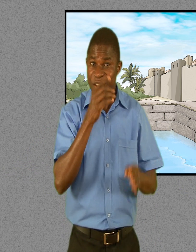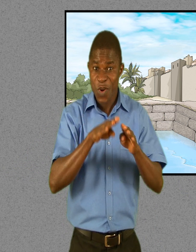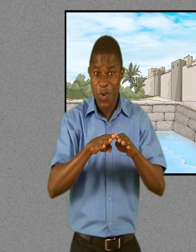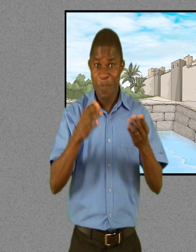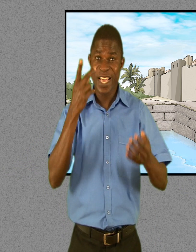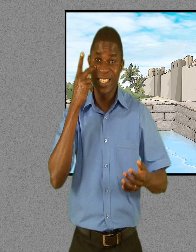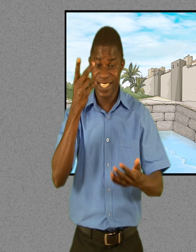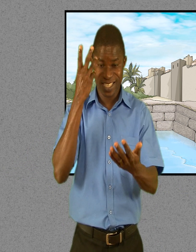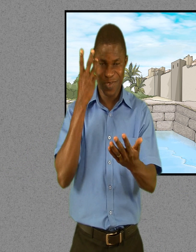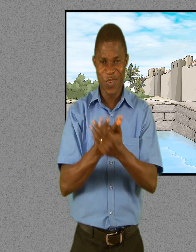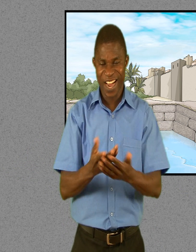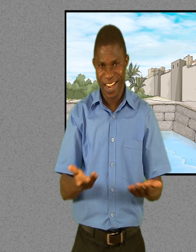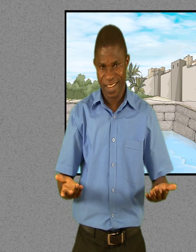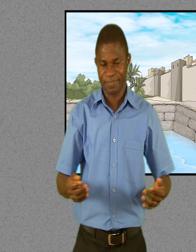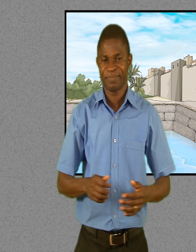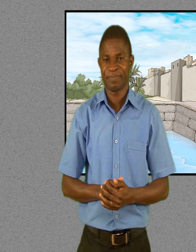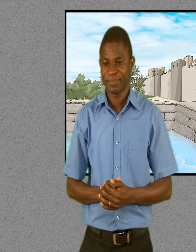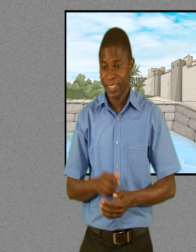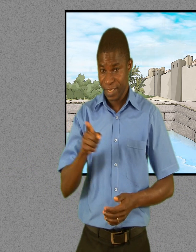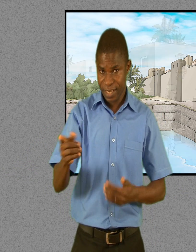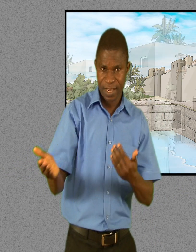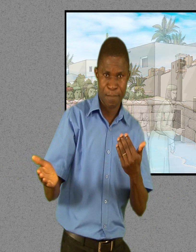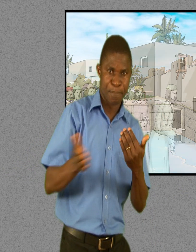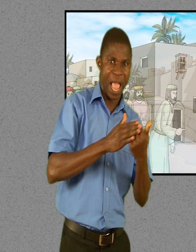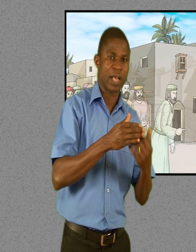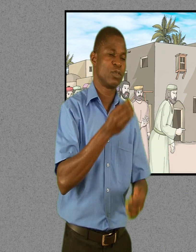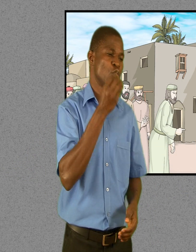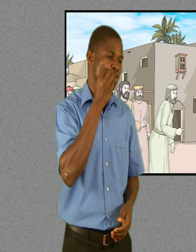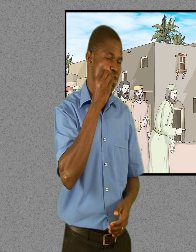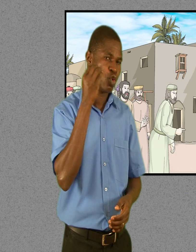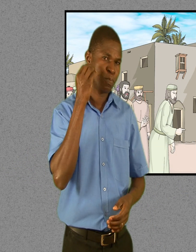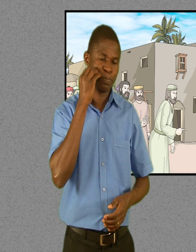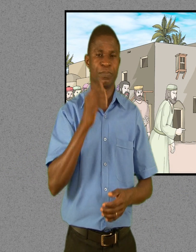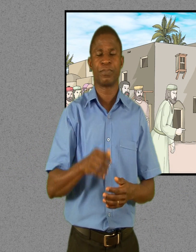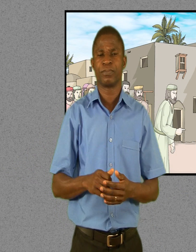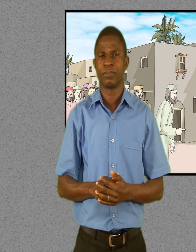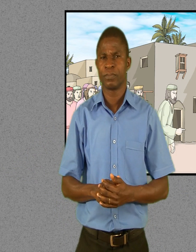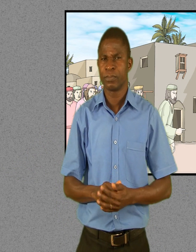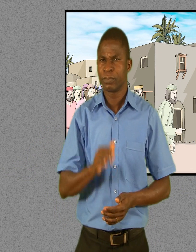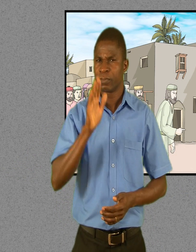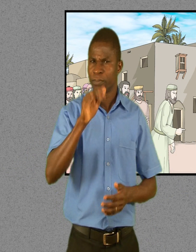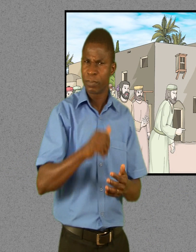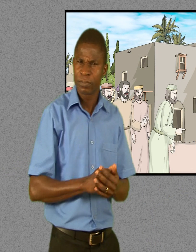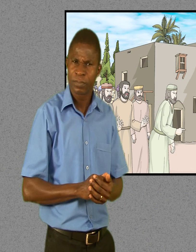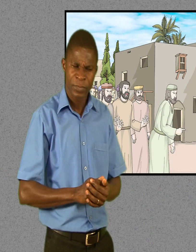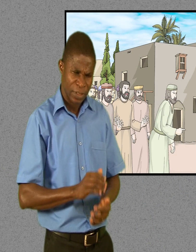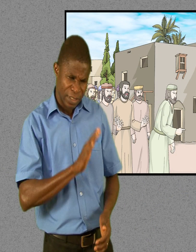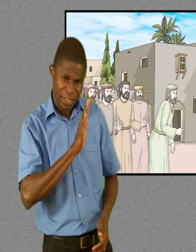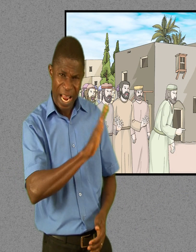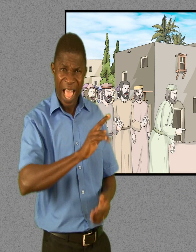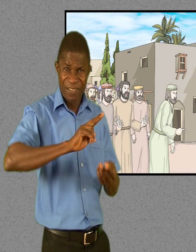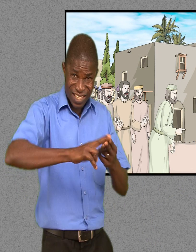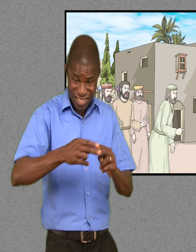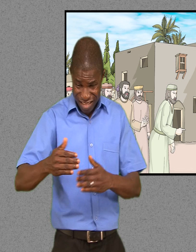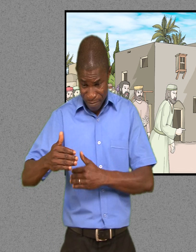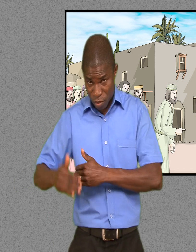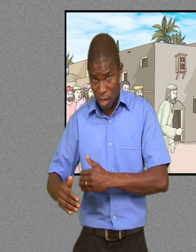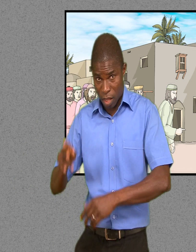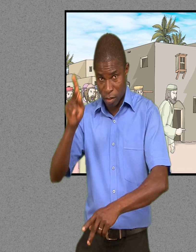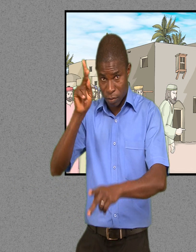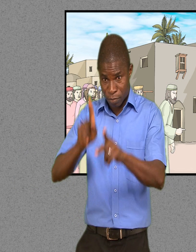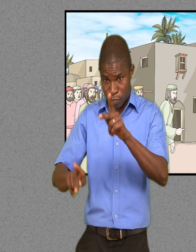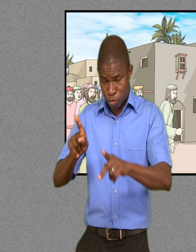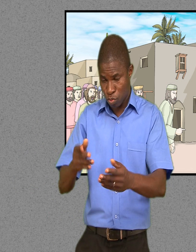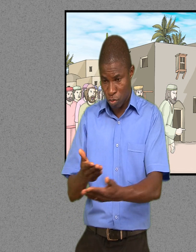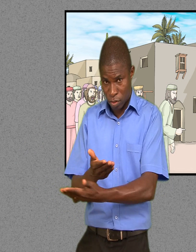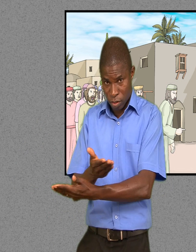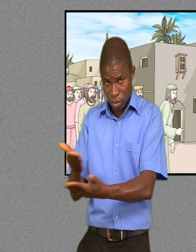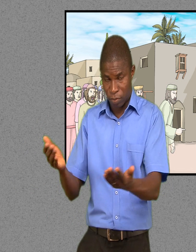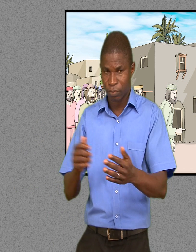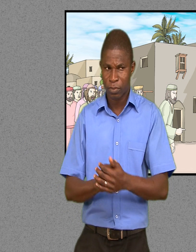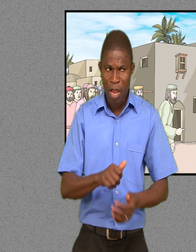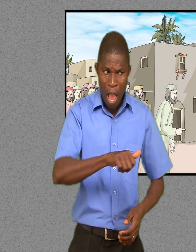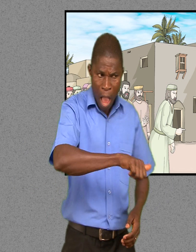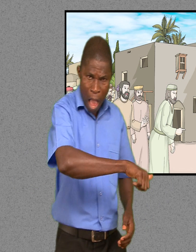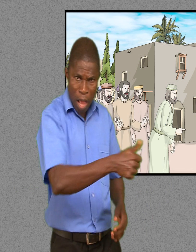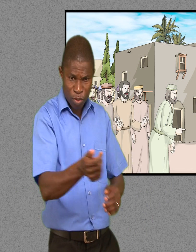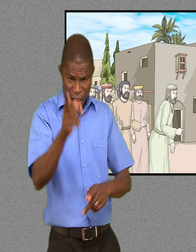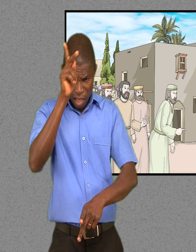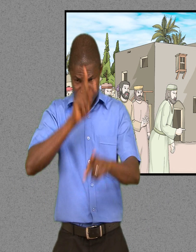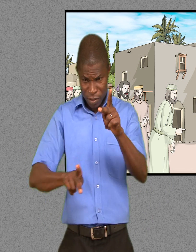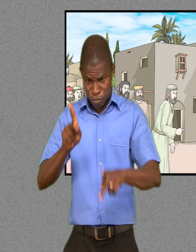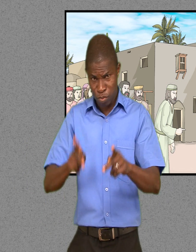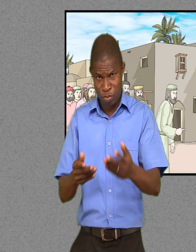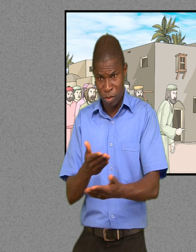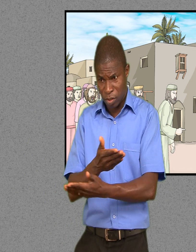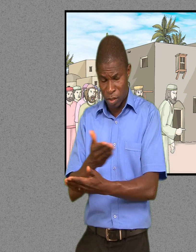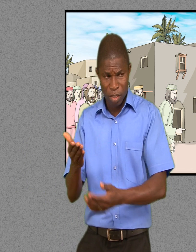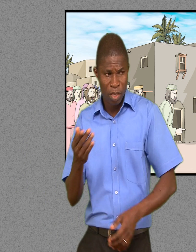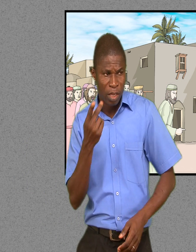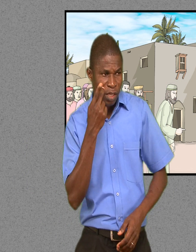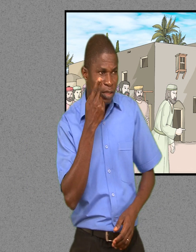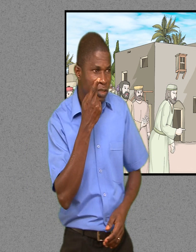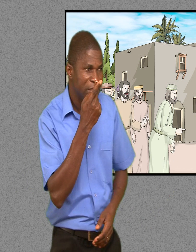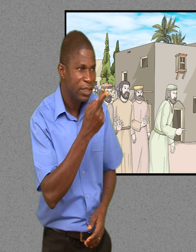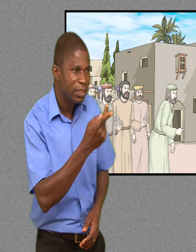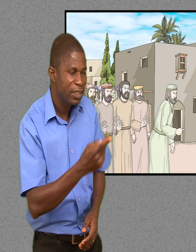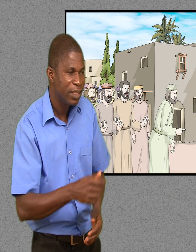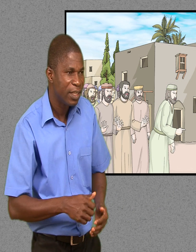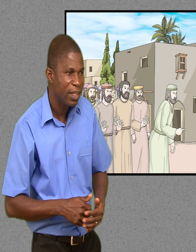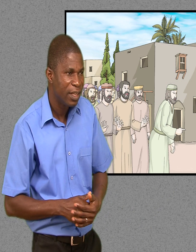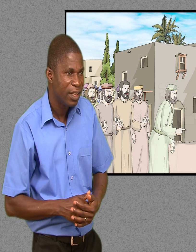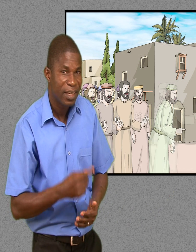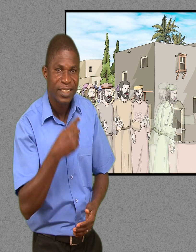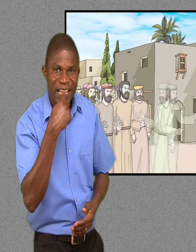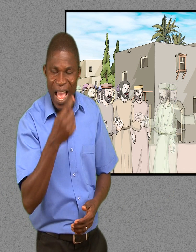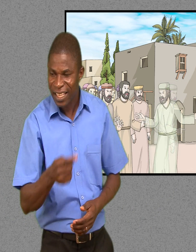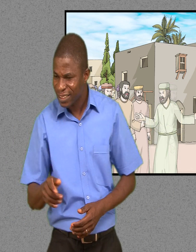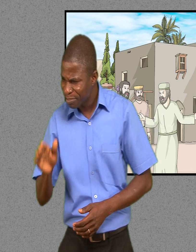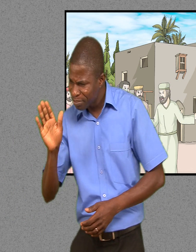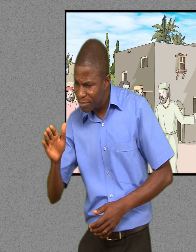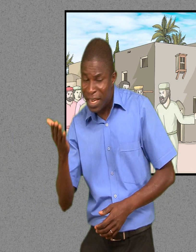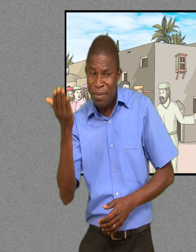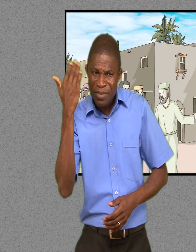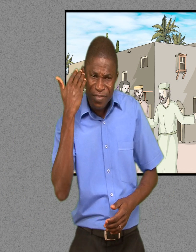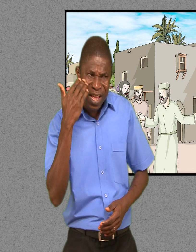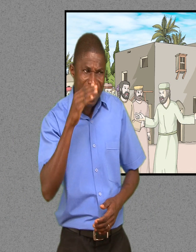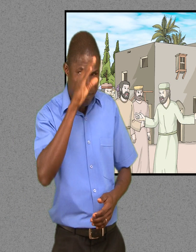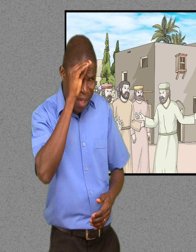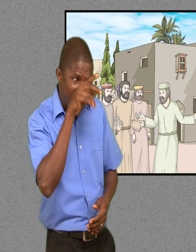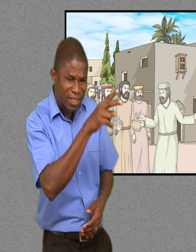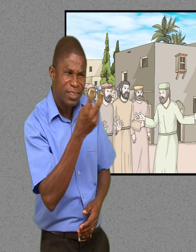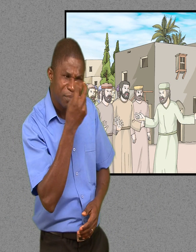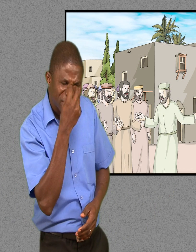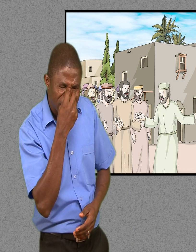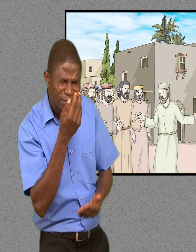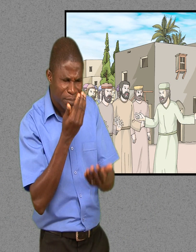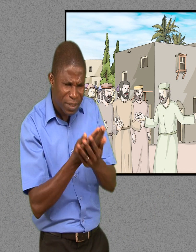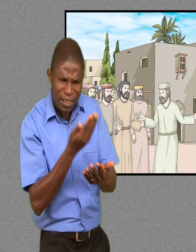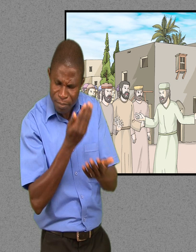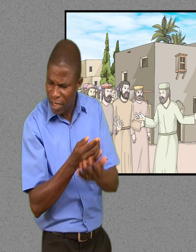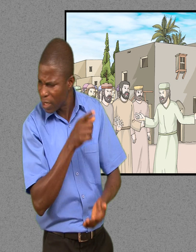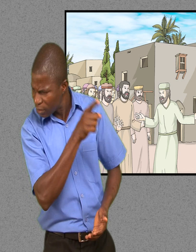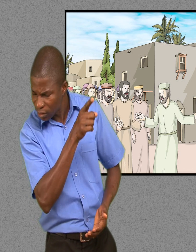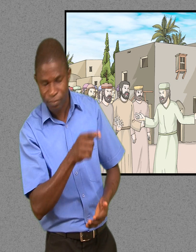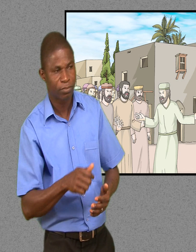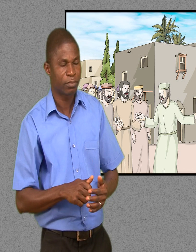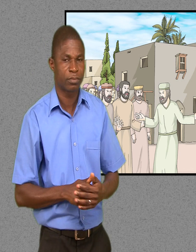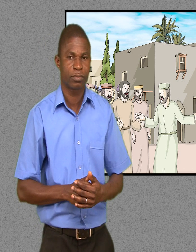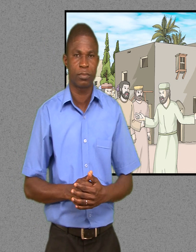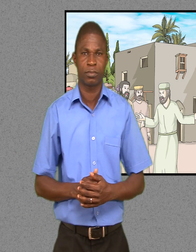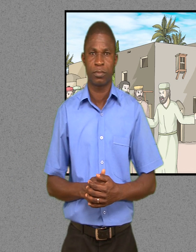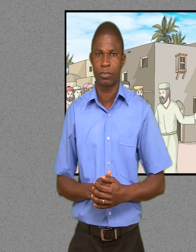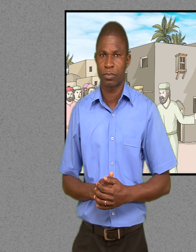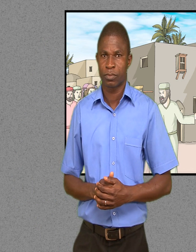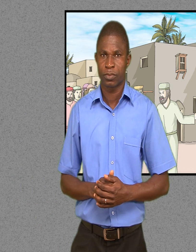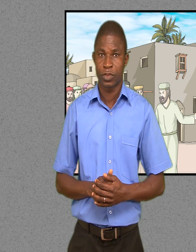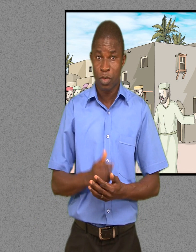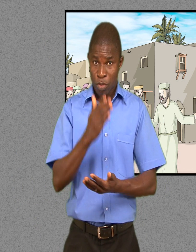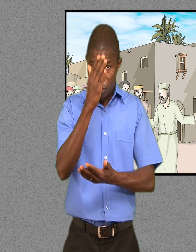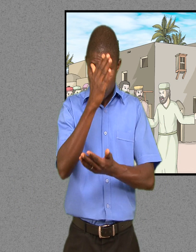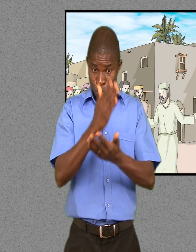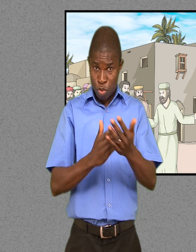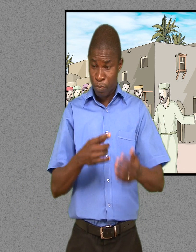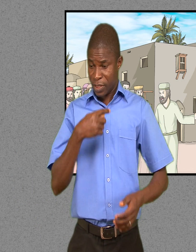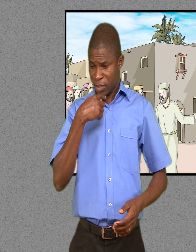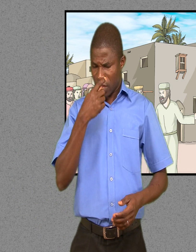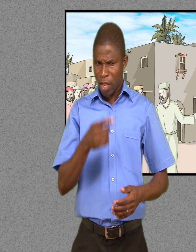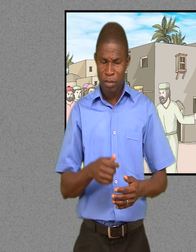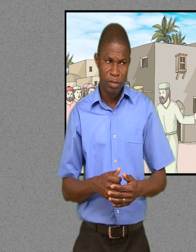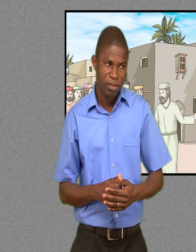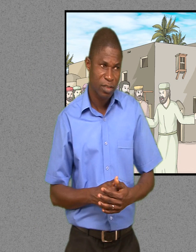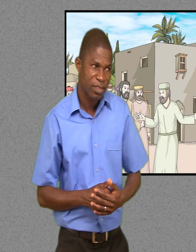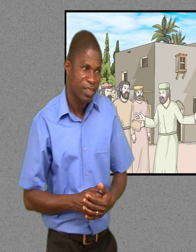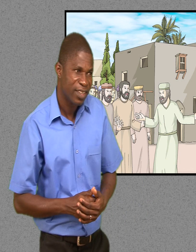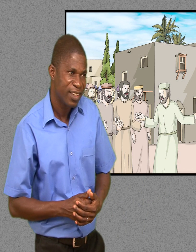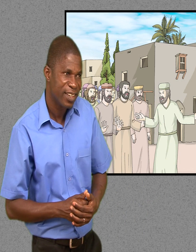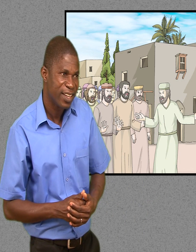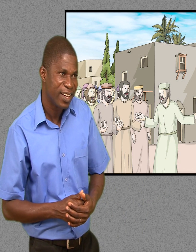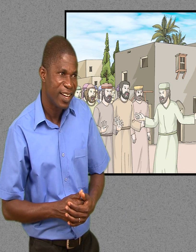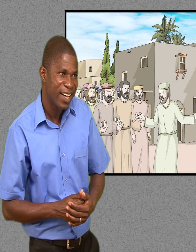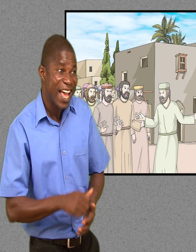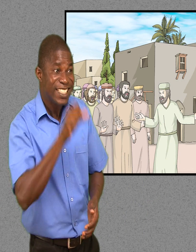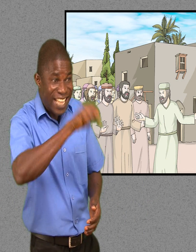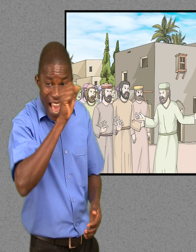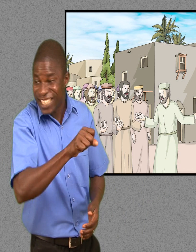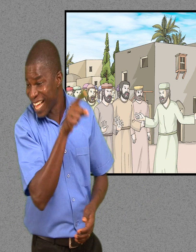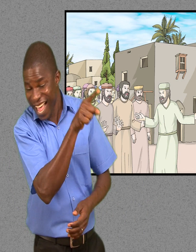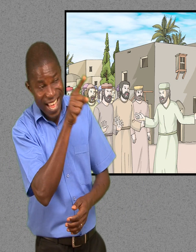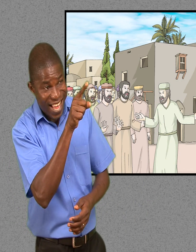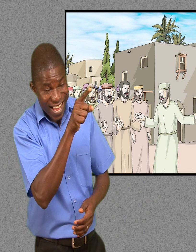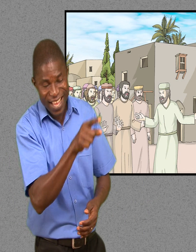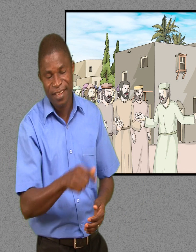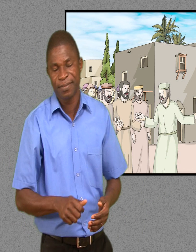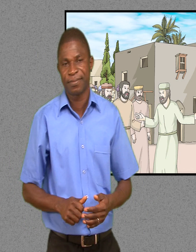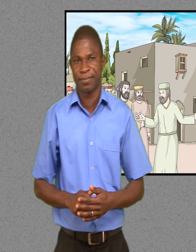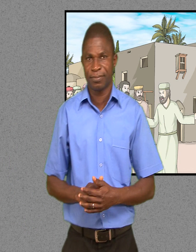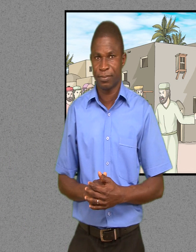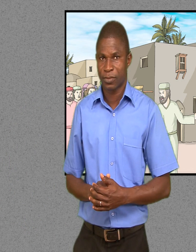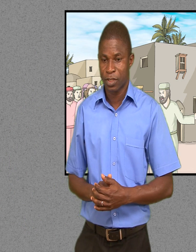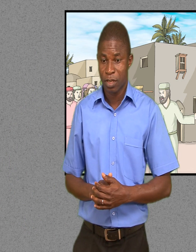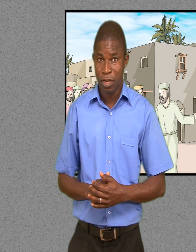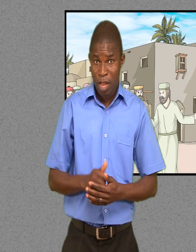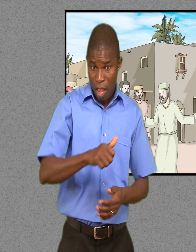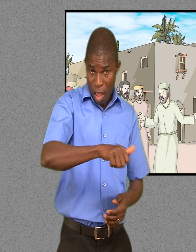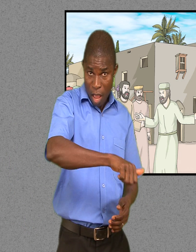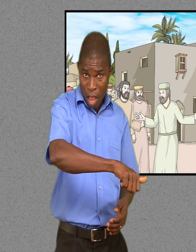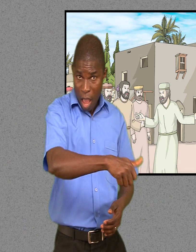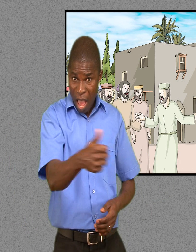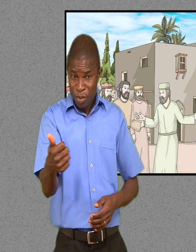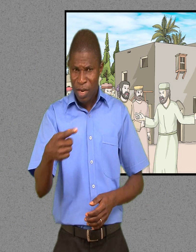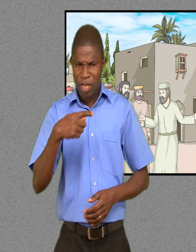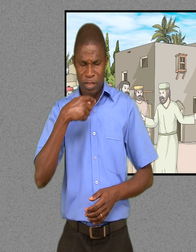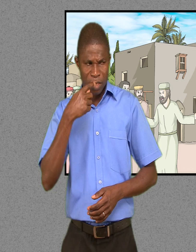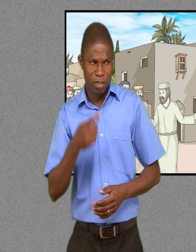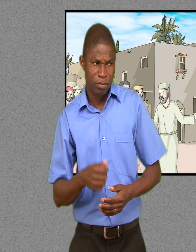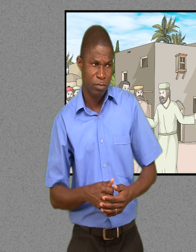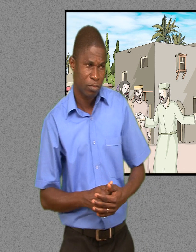At this, his neighbors and those who had formerly seen him begging began to ask, “Isn’t this the man who used to sit and beg?”